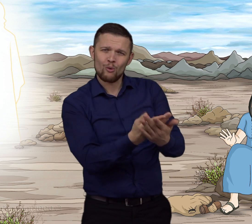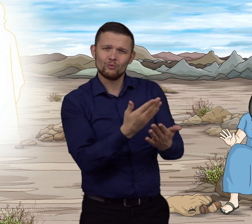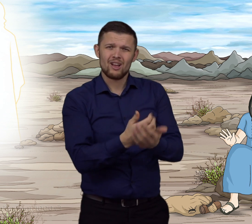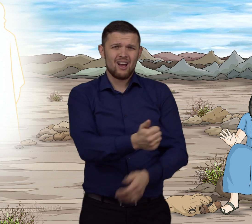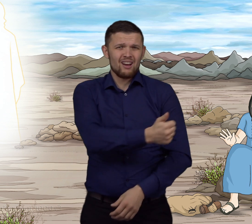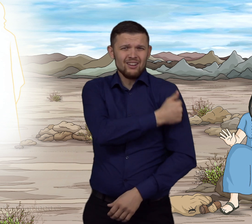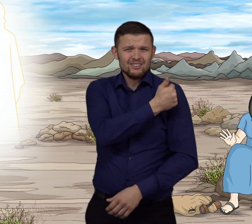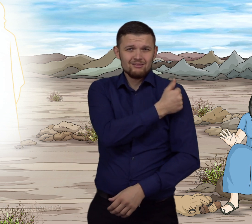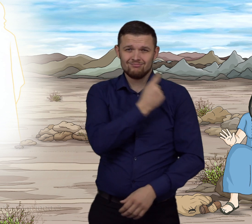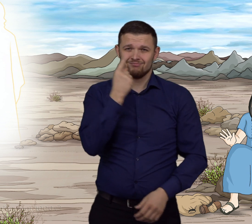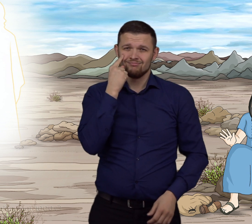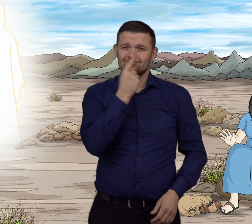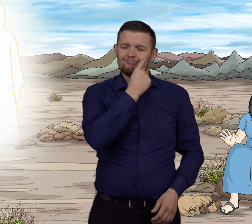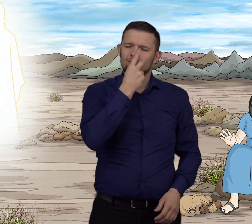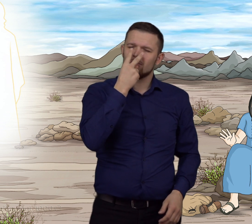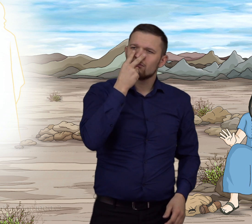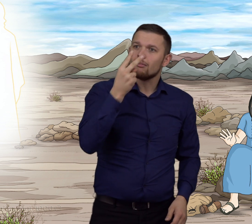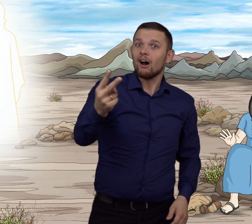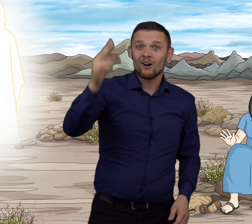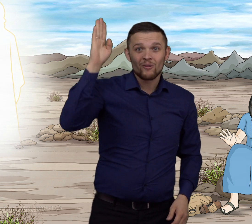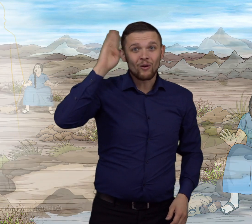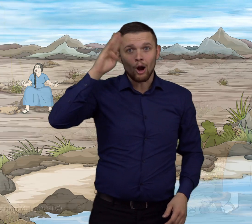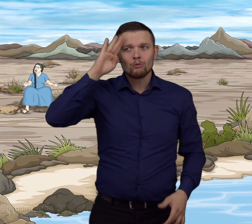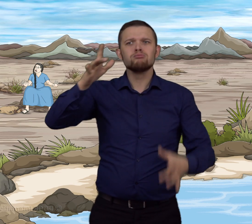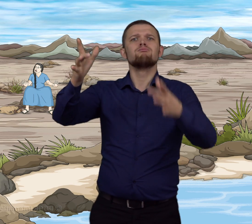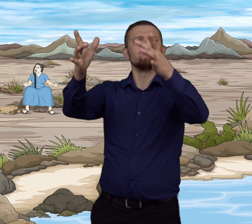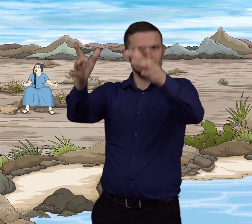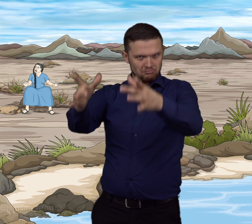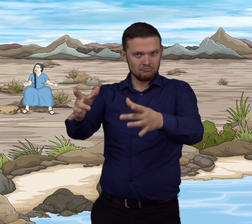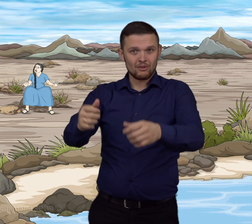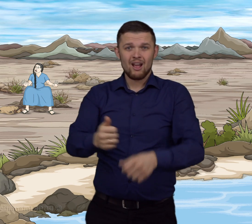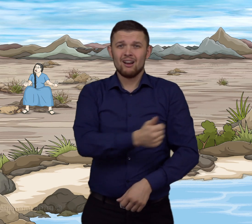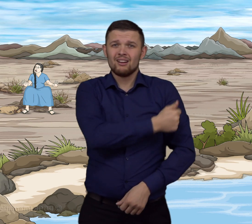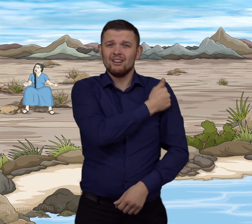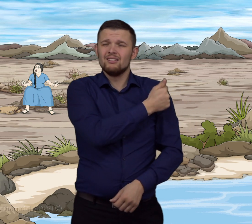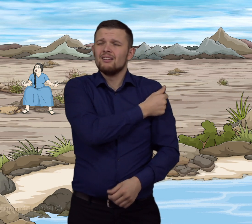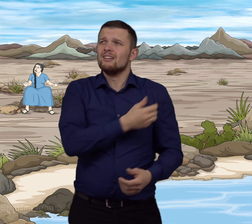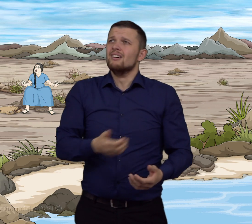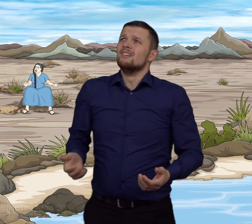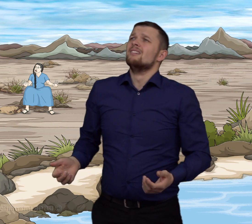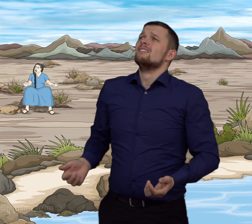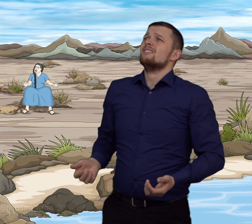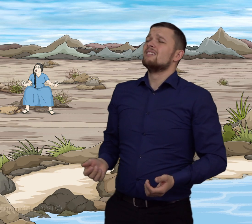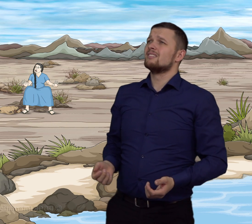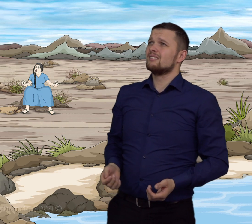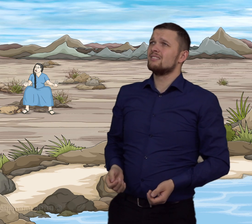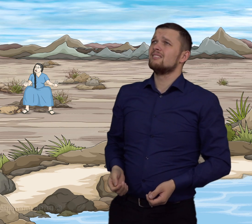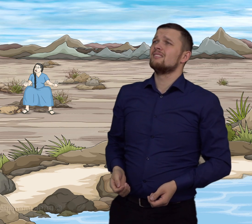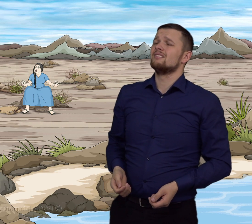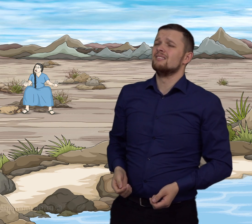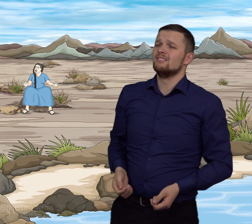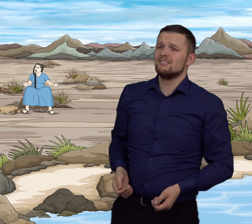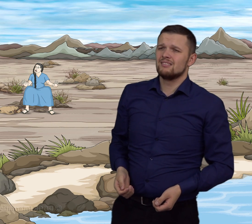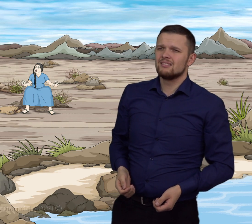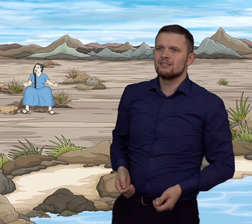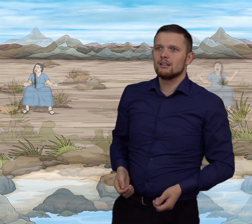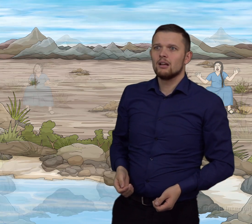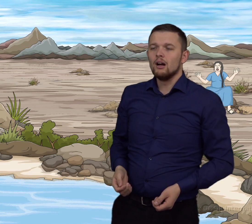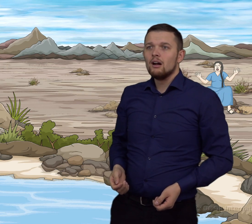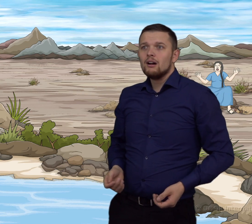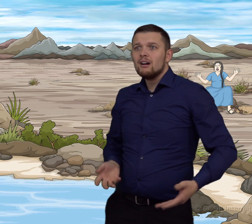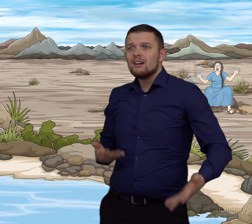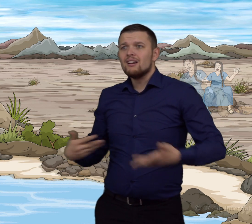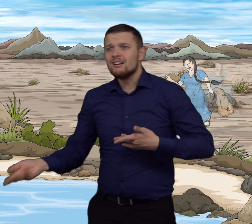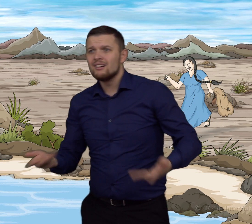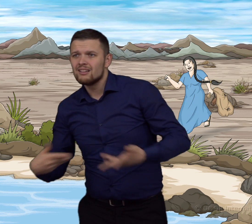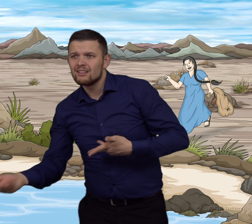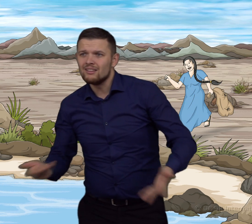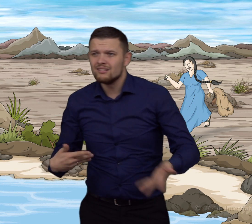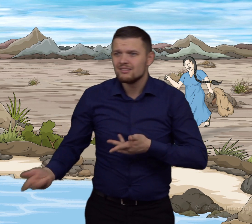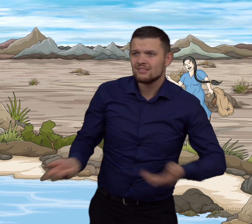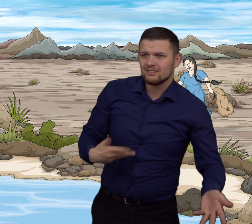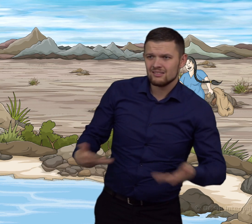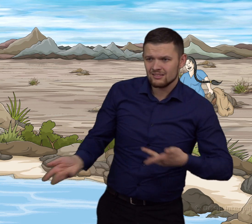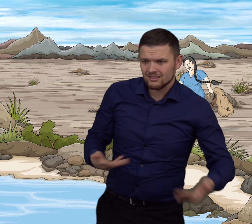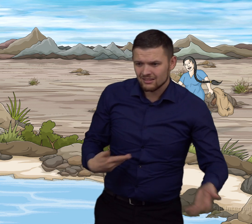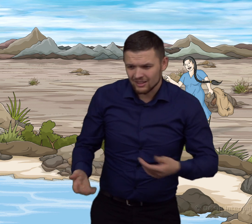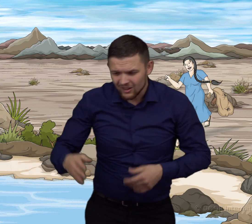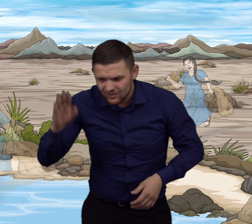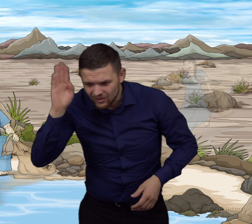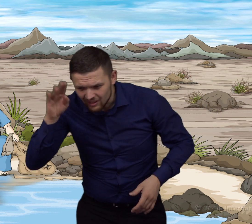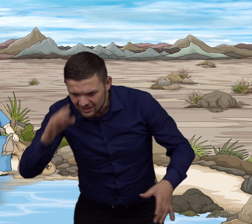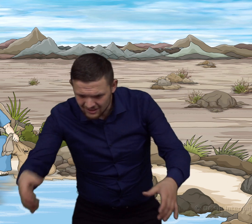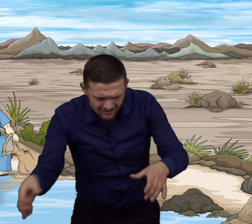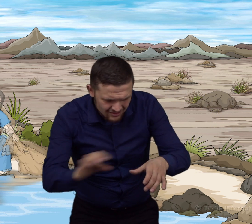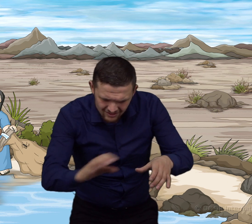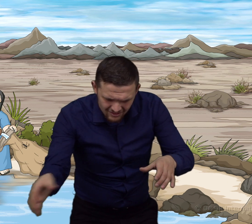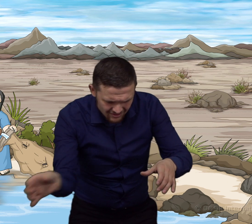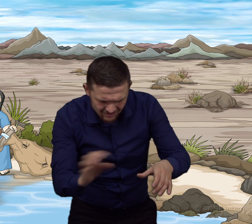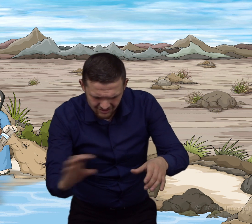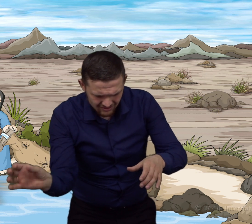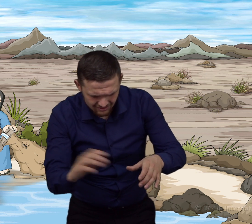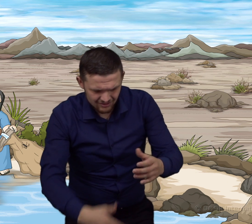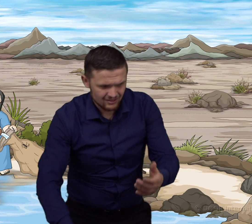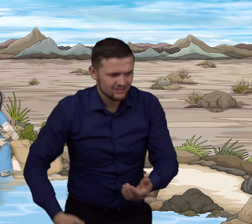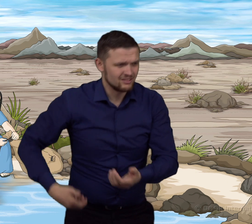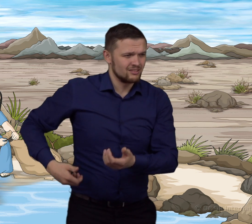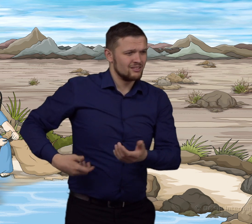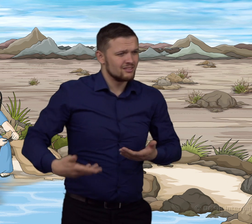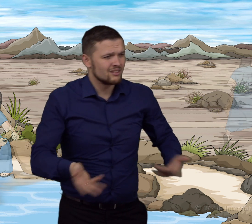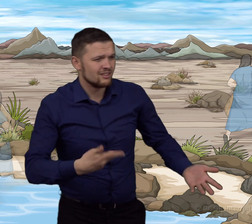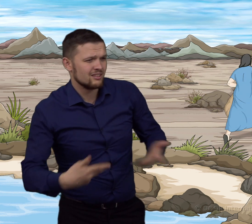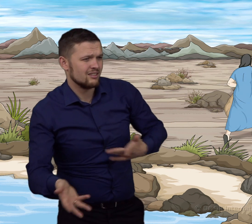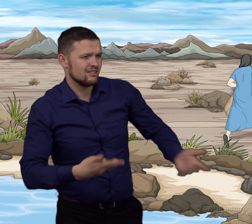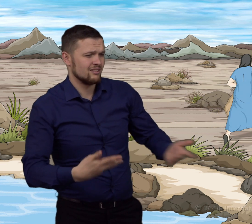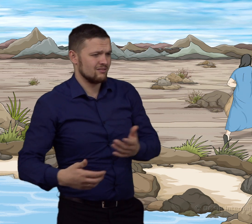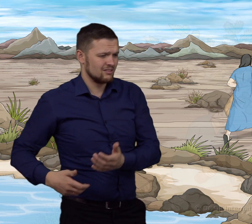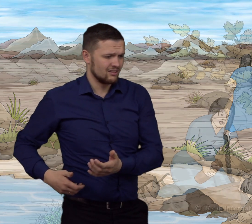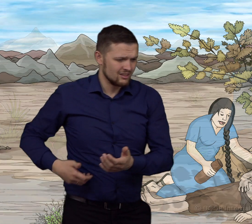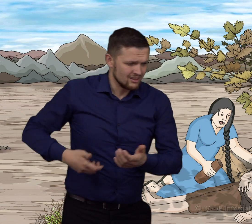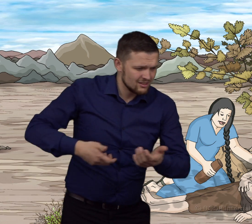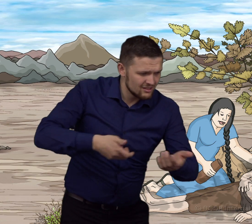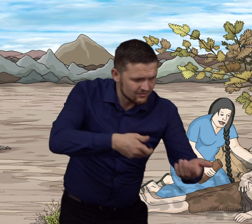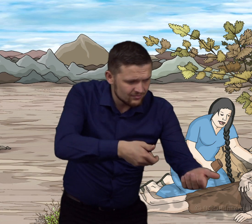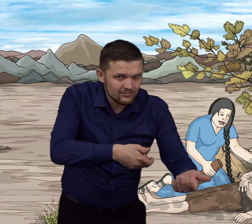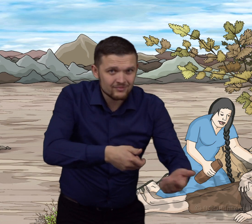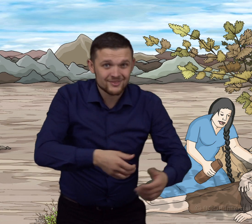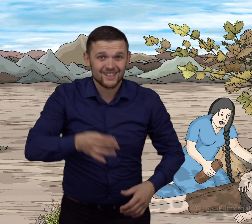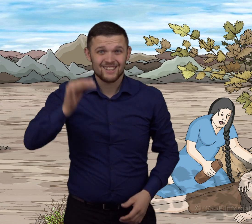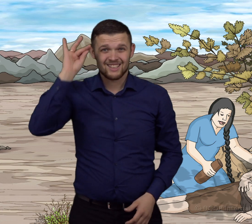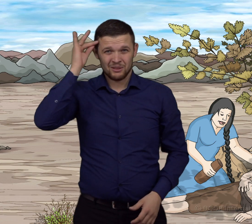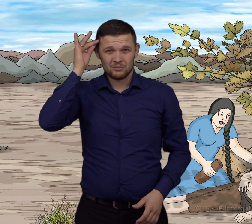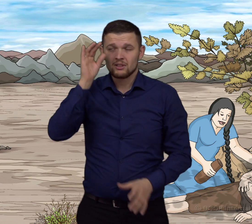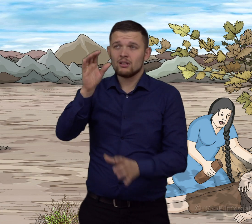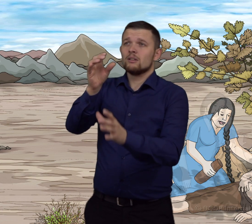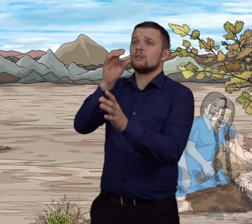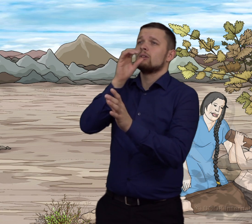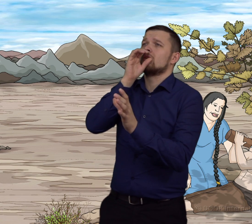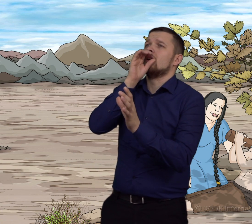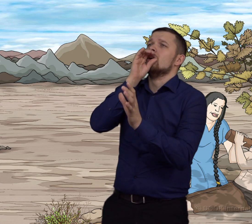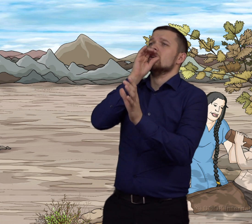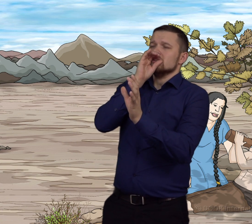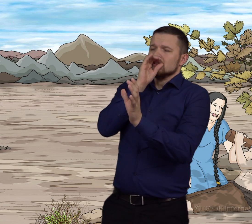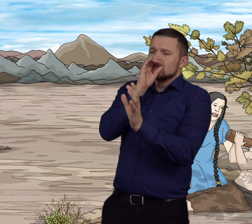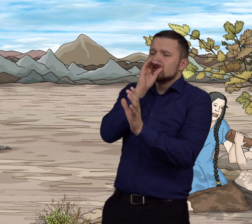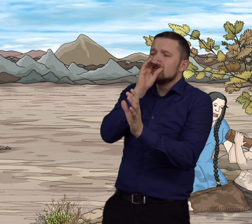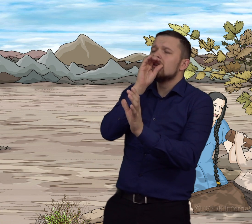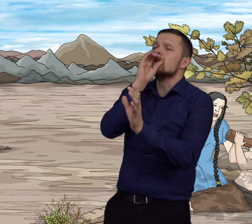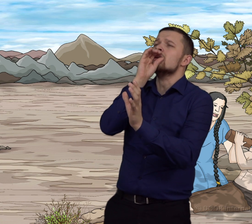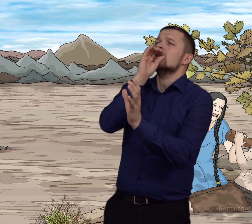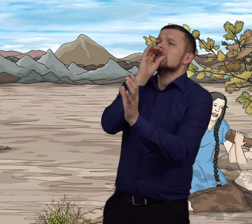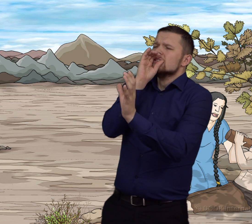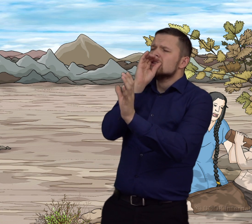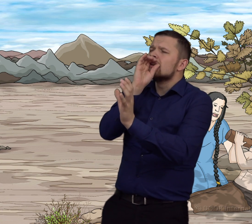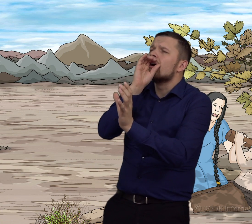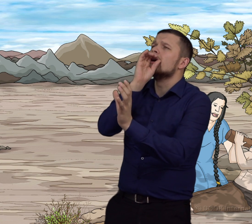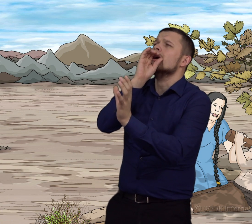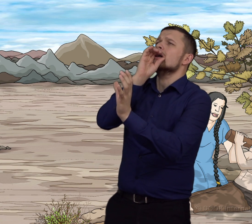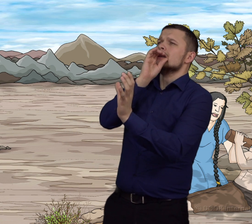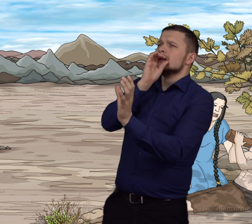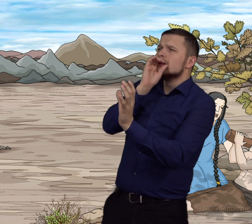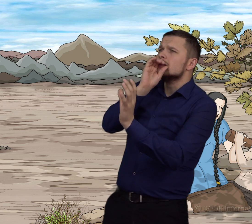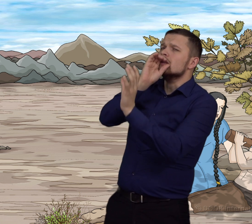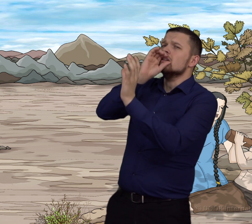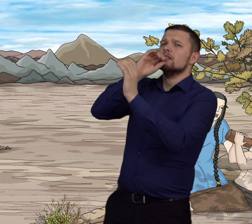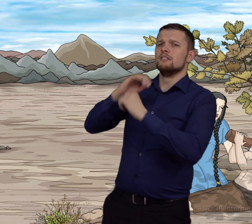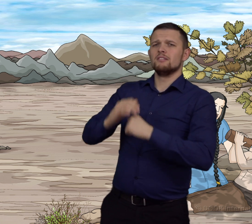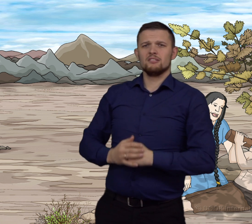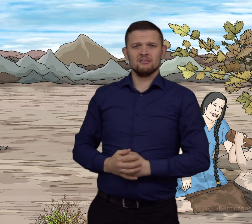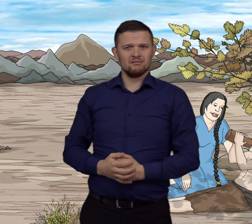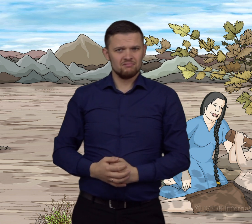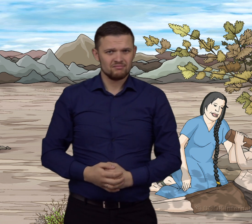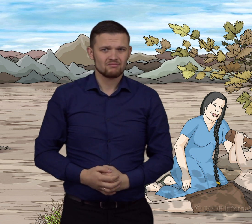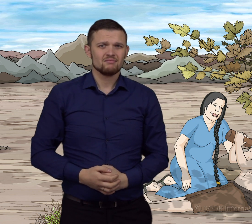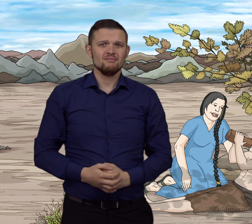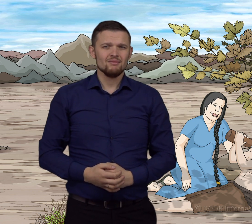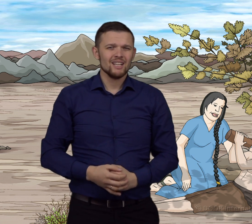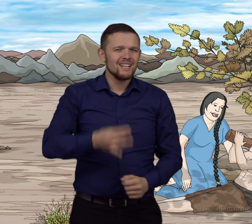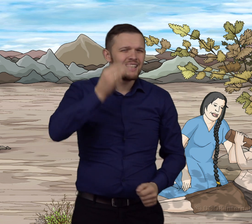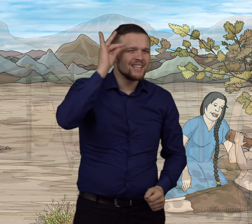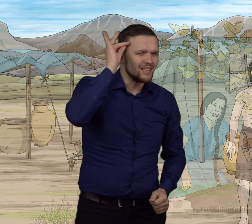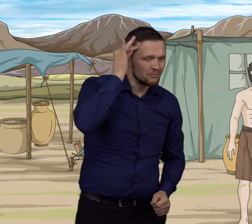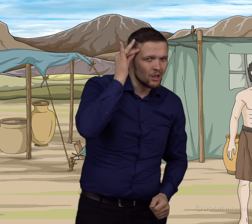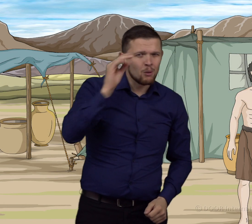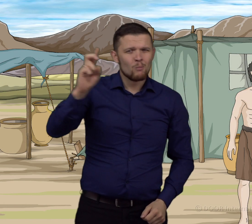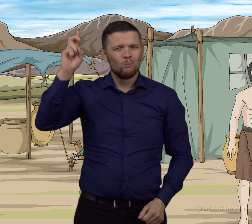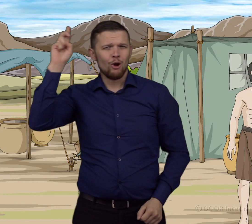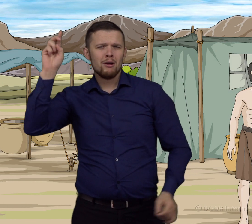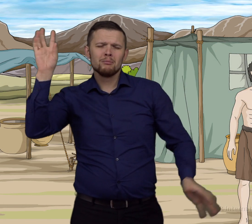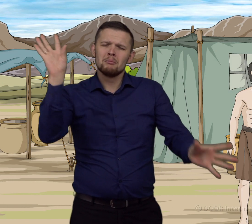Then God opened her eyes, and she saw a well of water. So she went and filled the skin with water and gave the boy a drink.